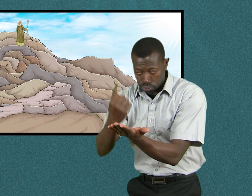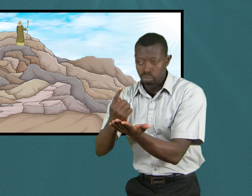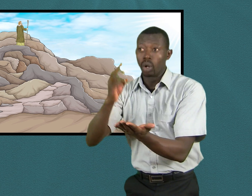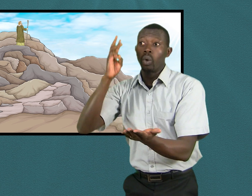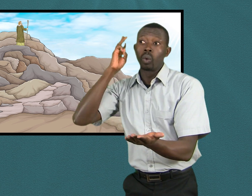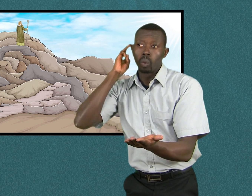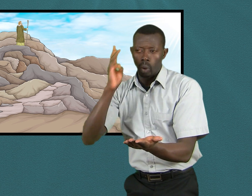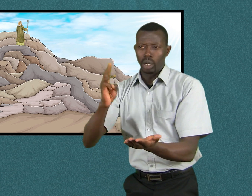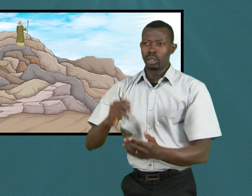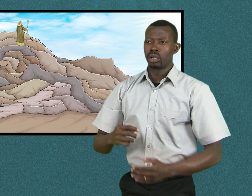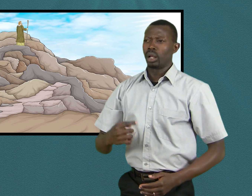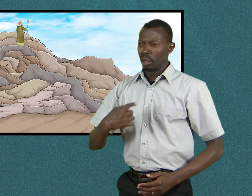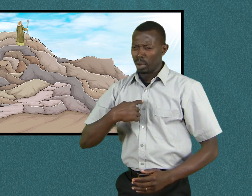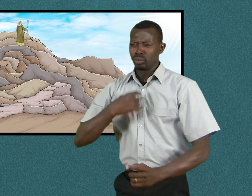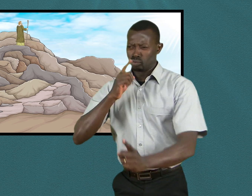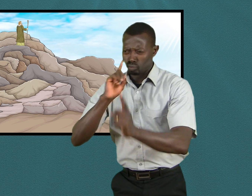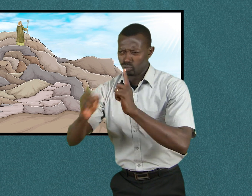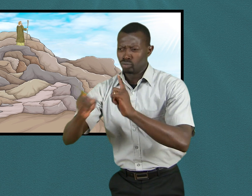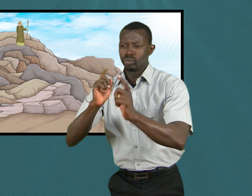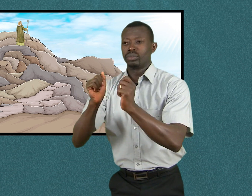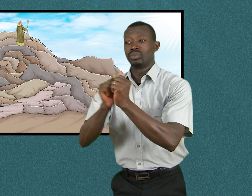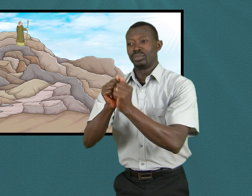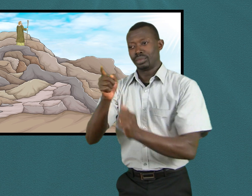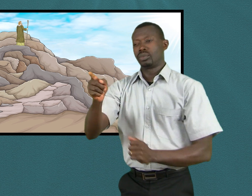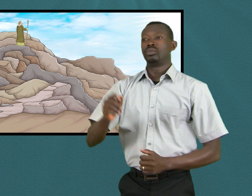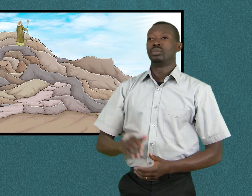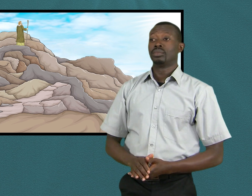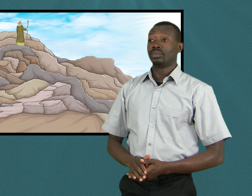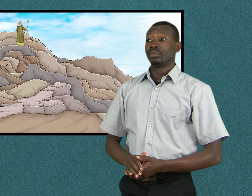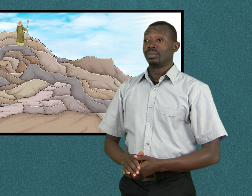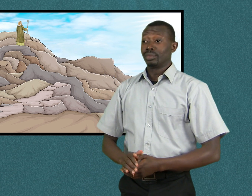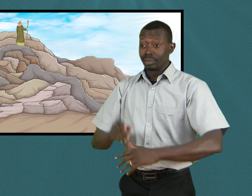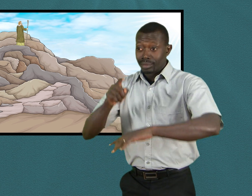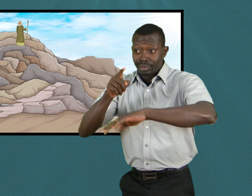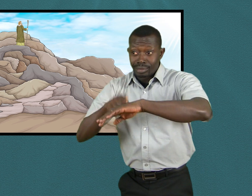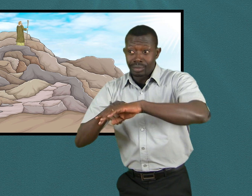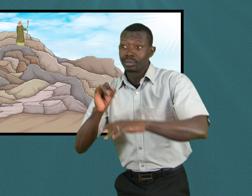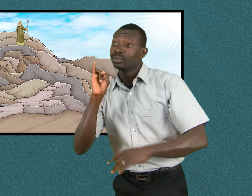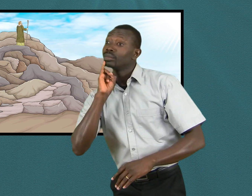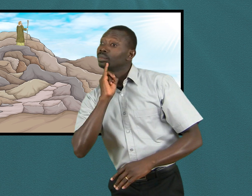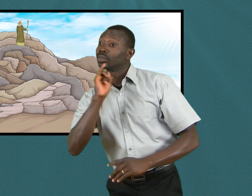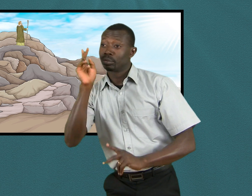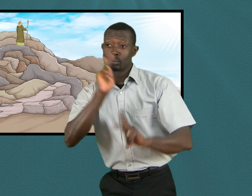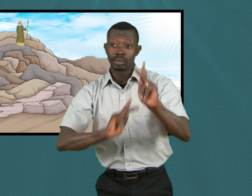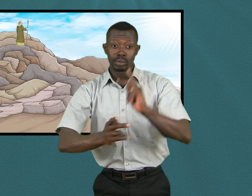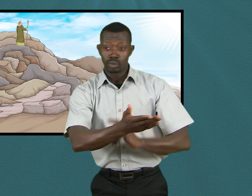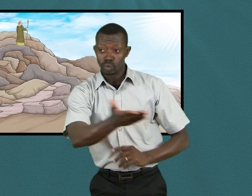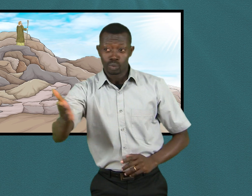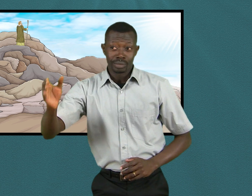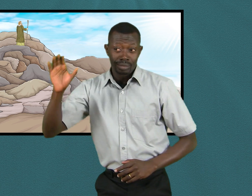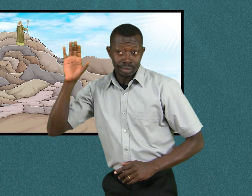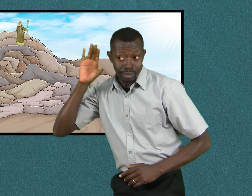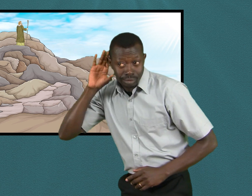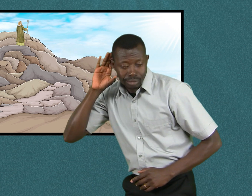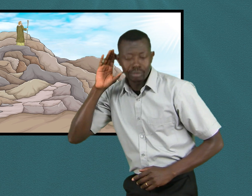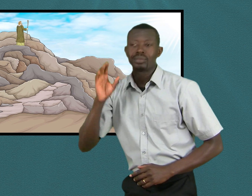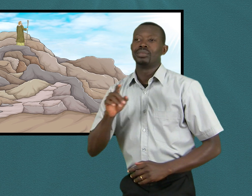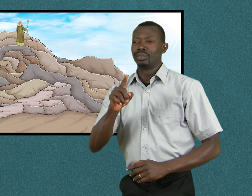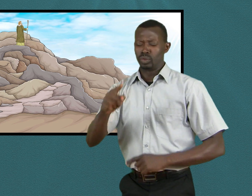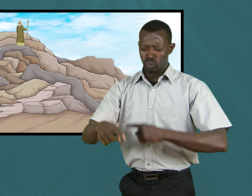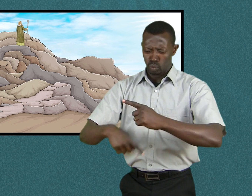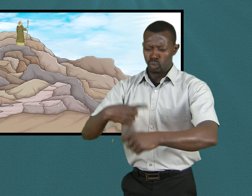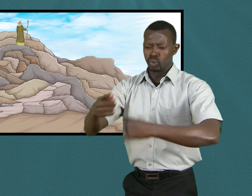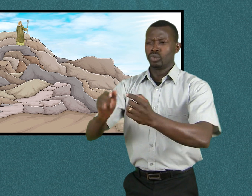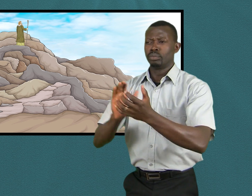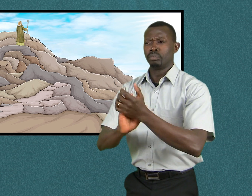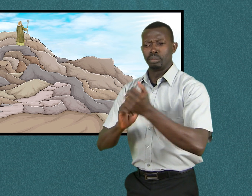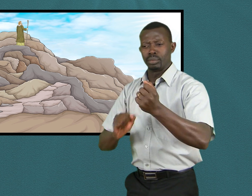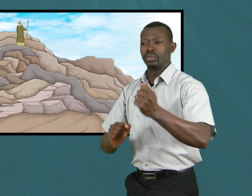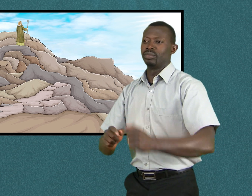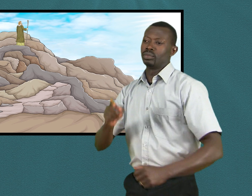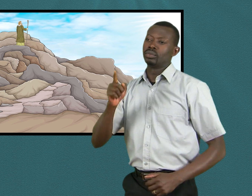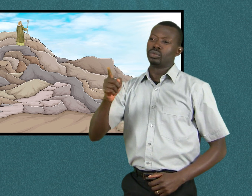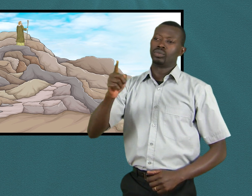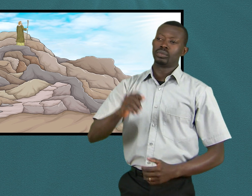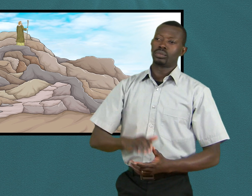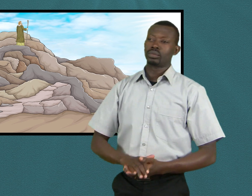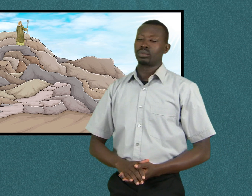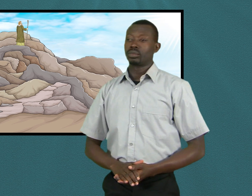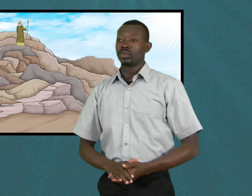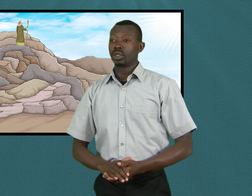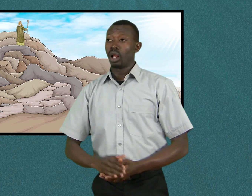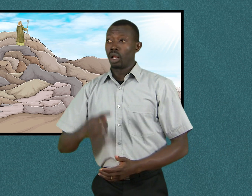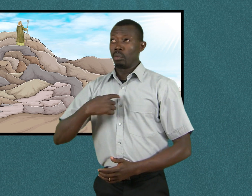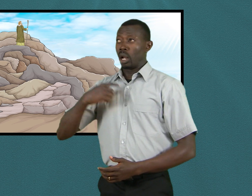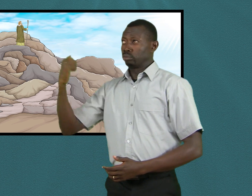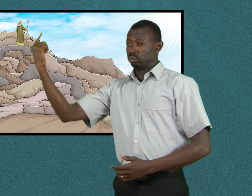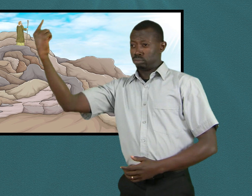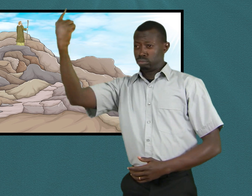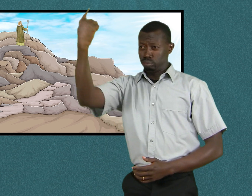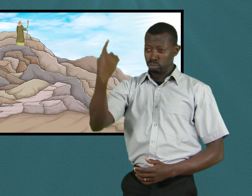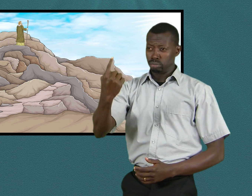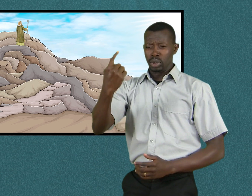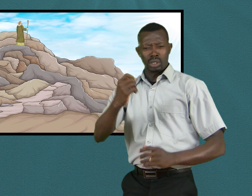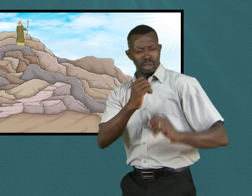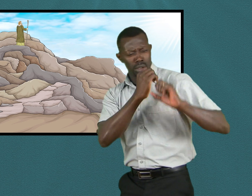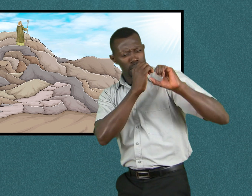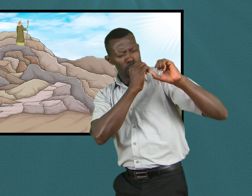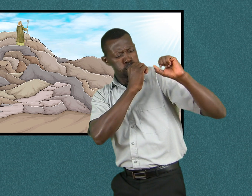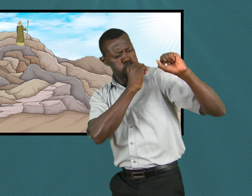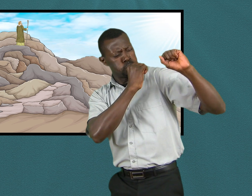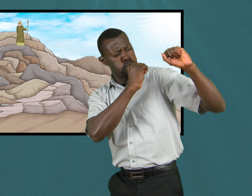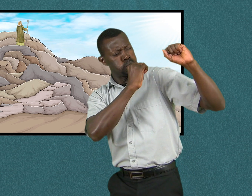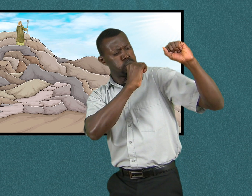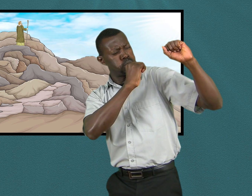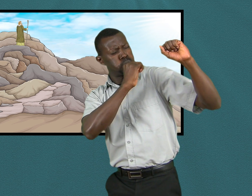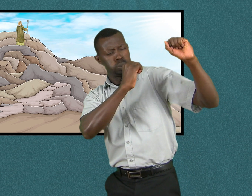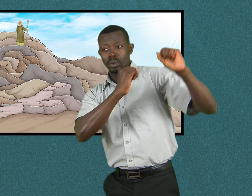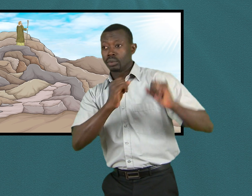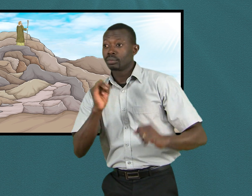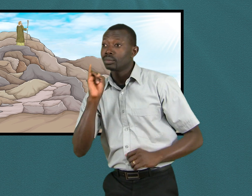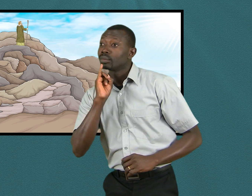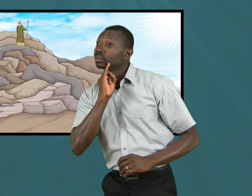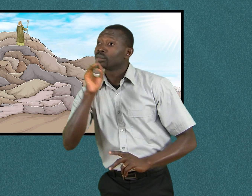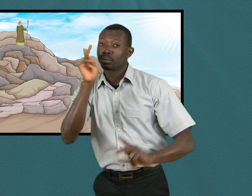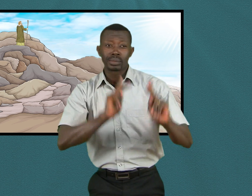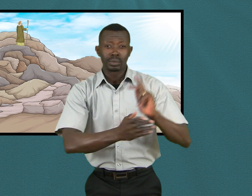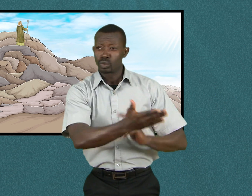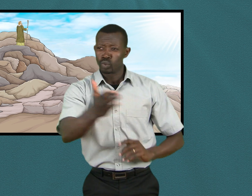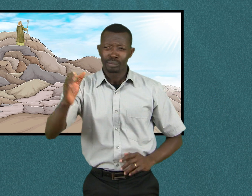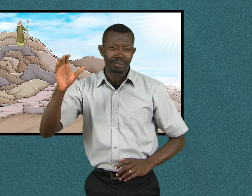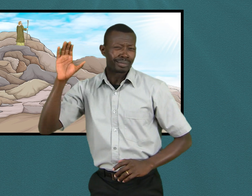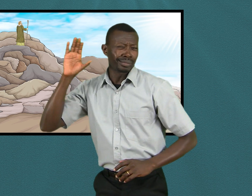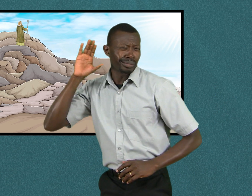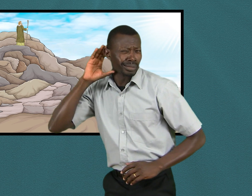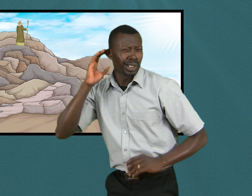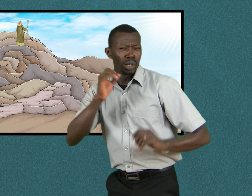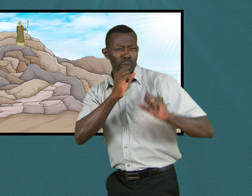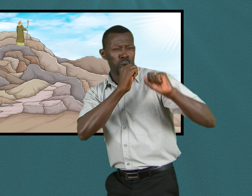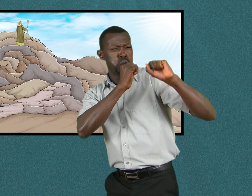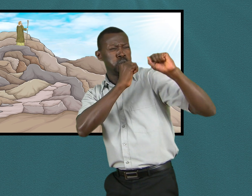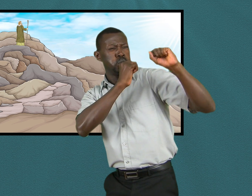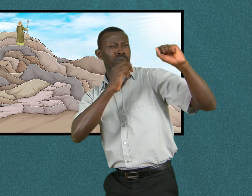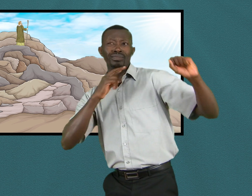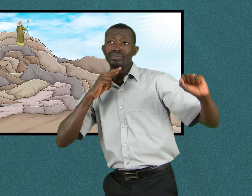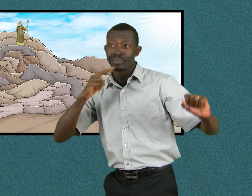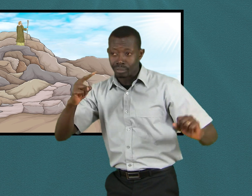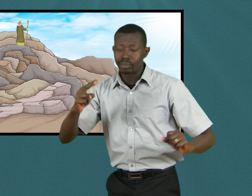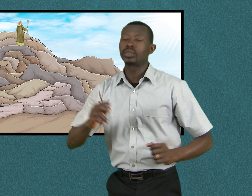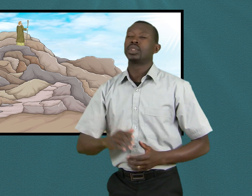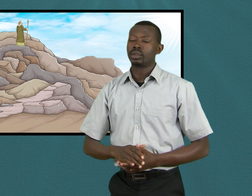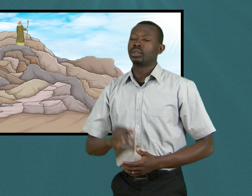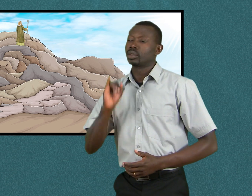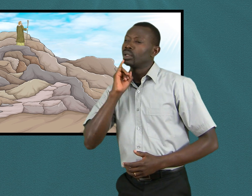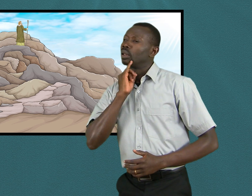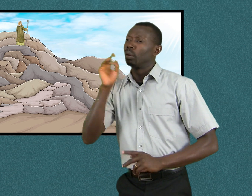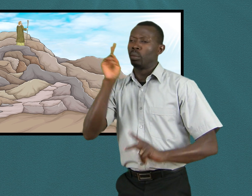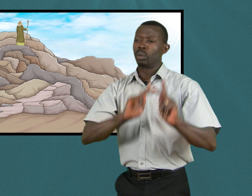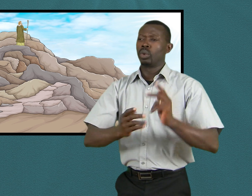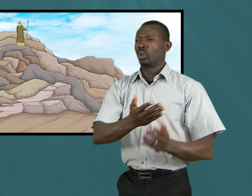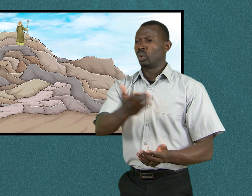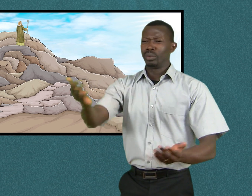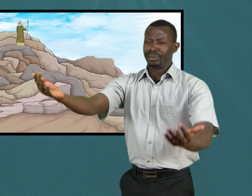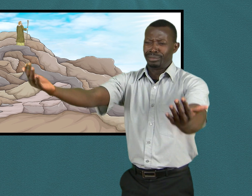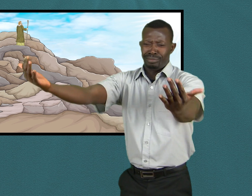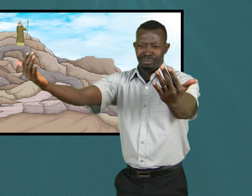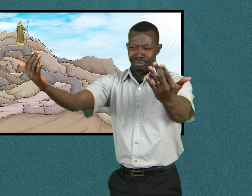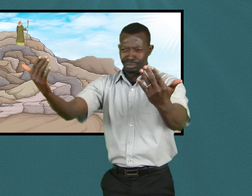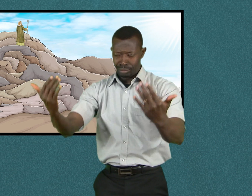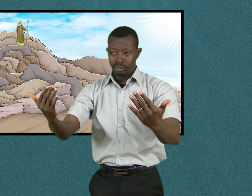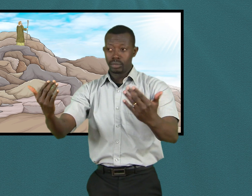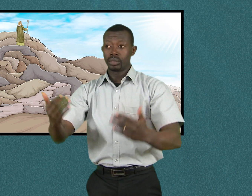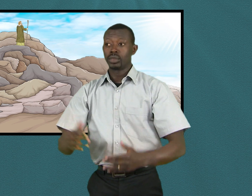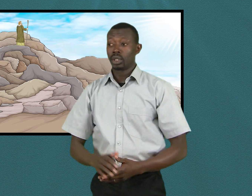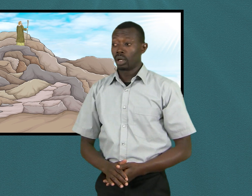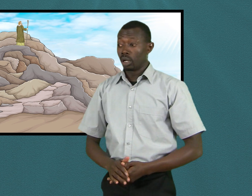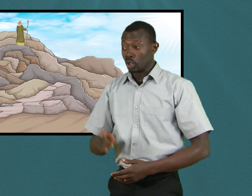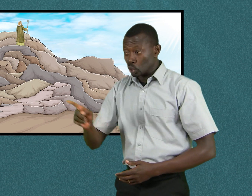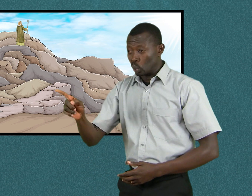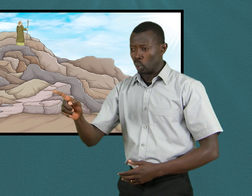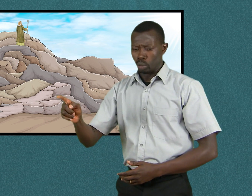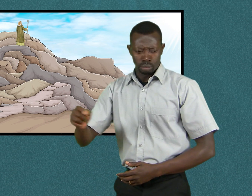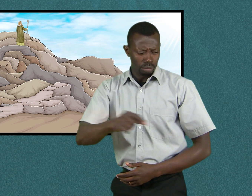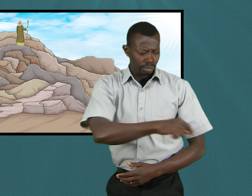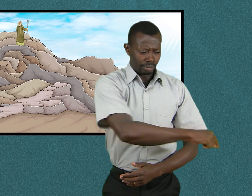And Moses relayed to the LORD what the people had said. Then the LORD said to Moses, “Go to the people and consecrate them today and tomorrow.